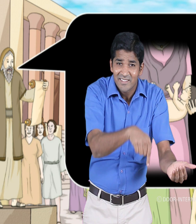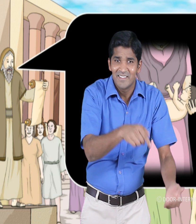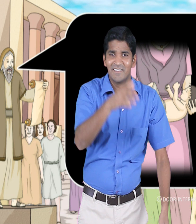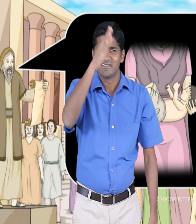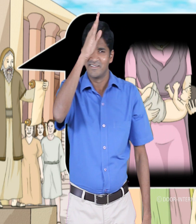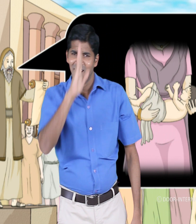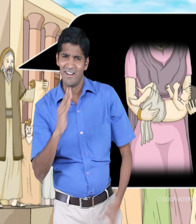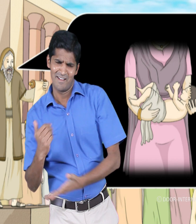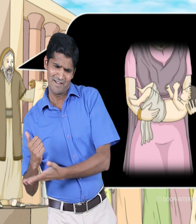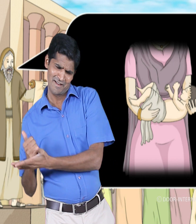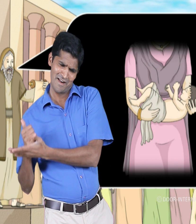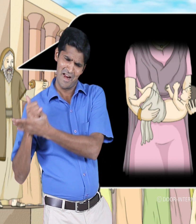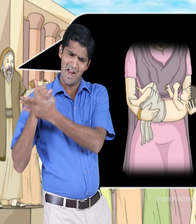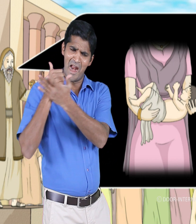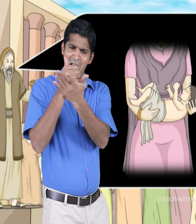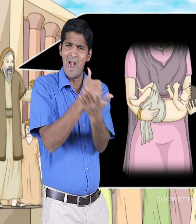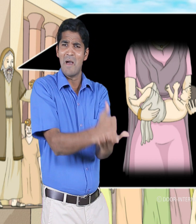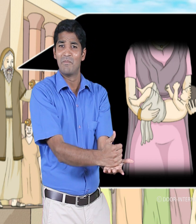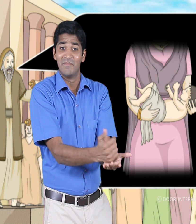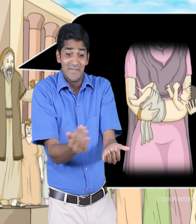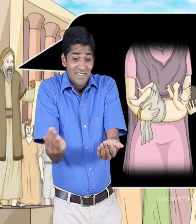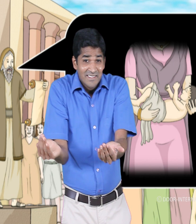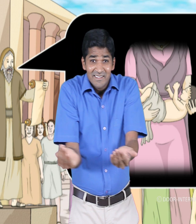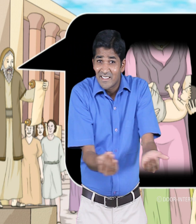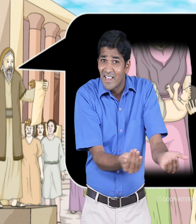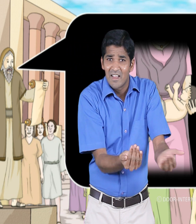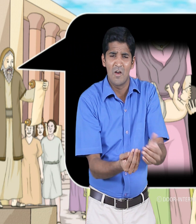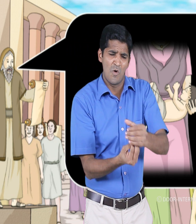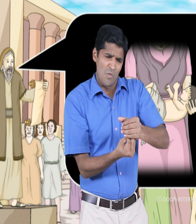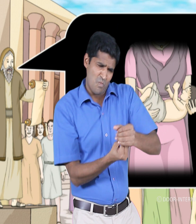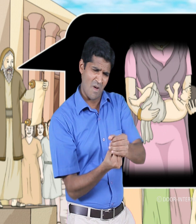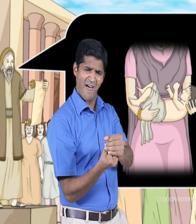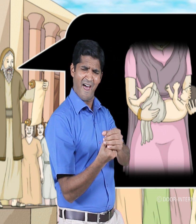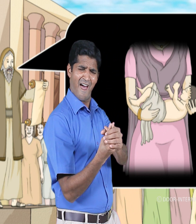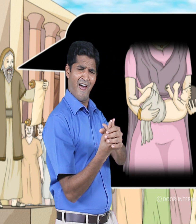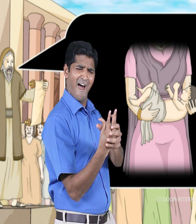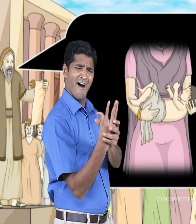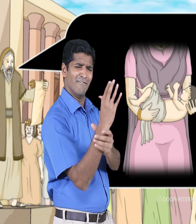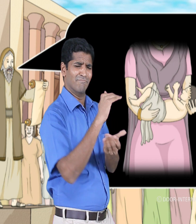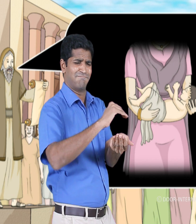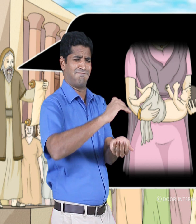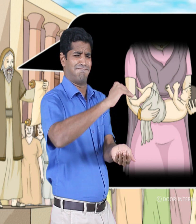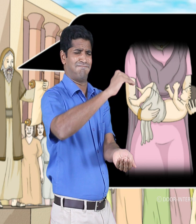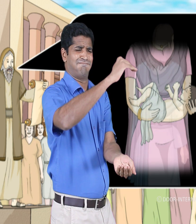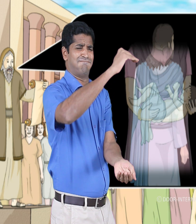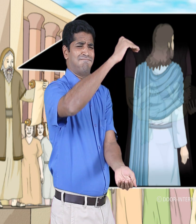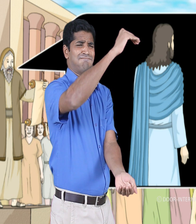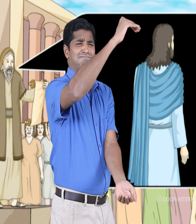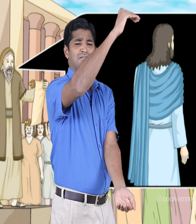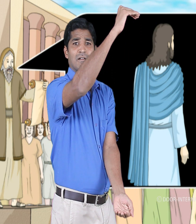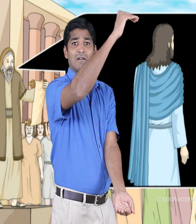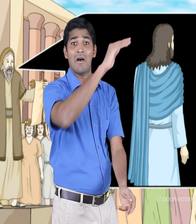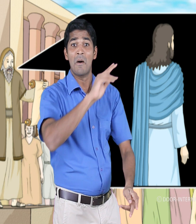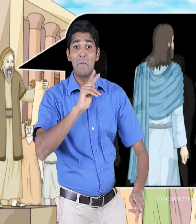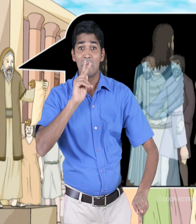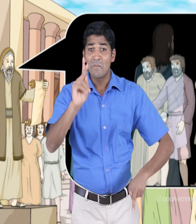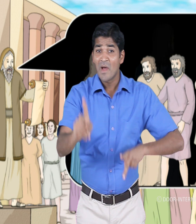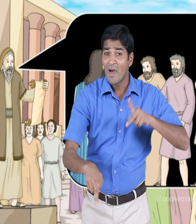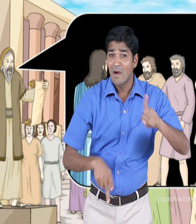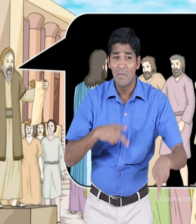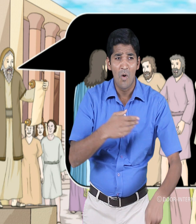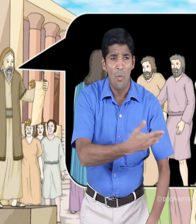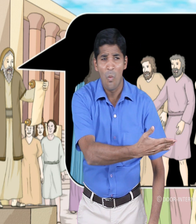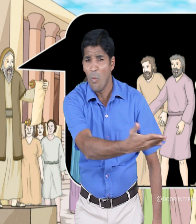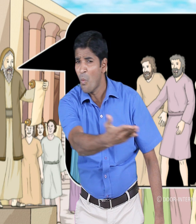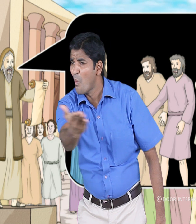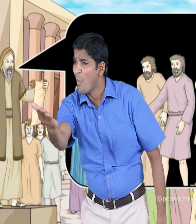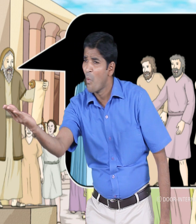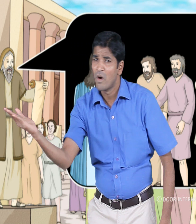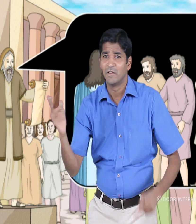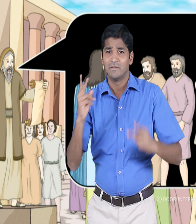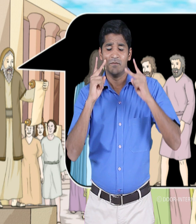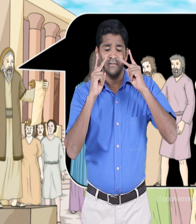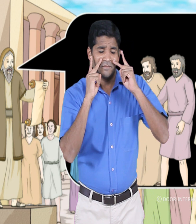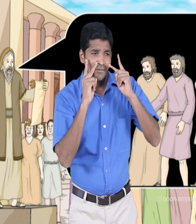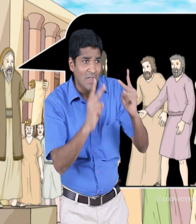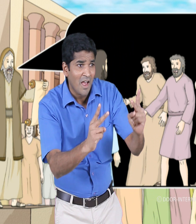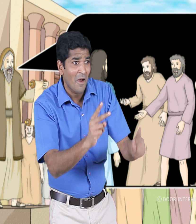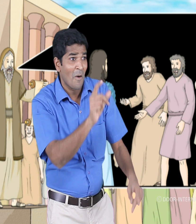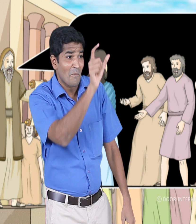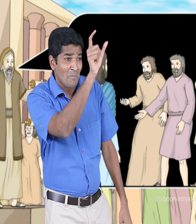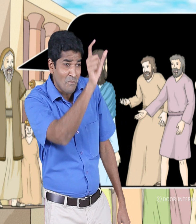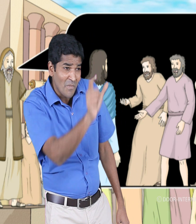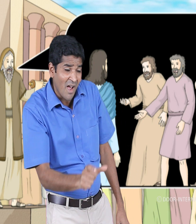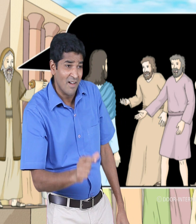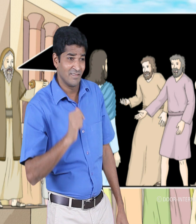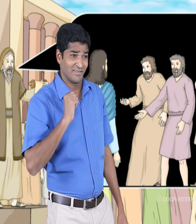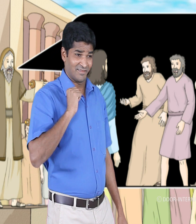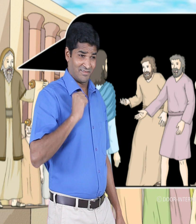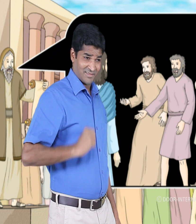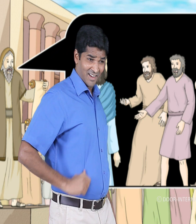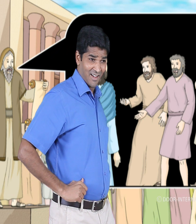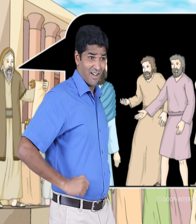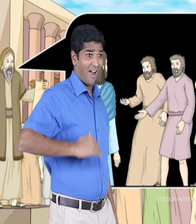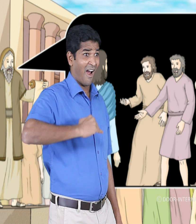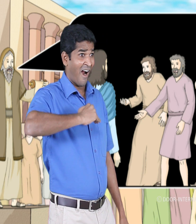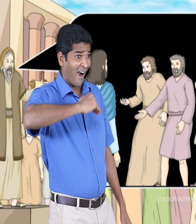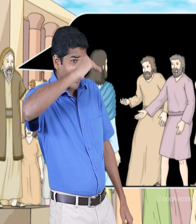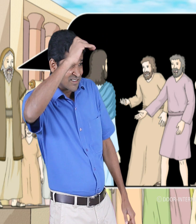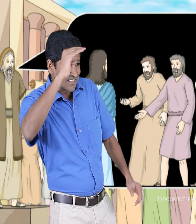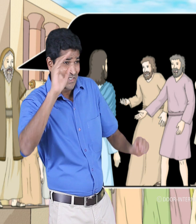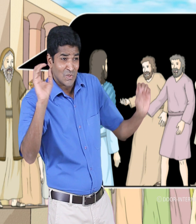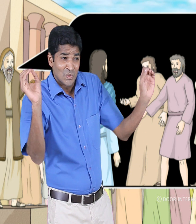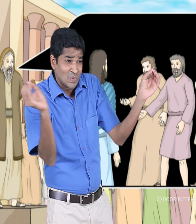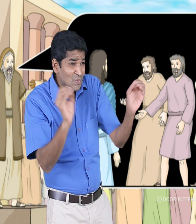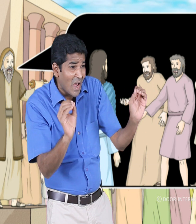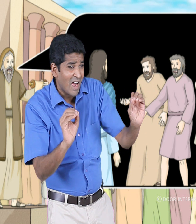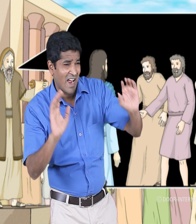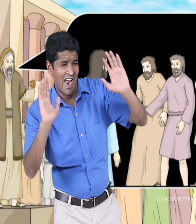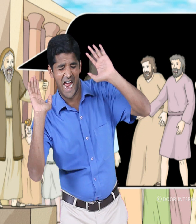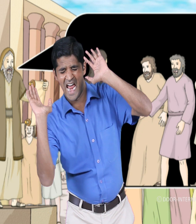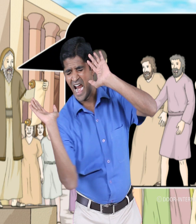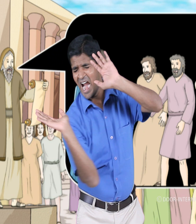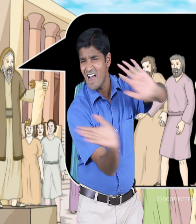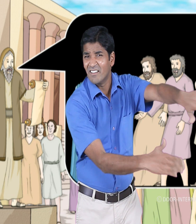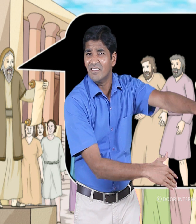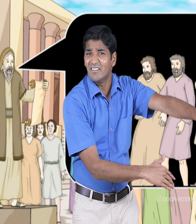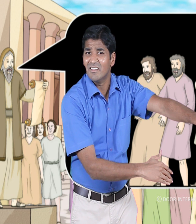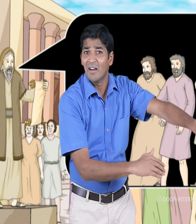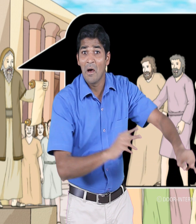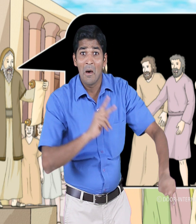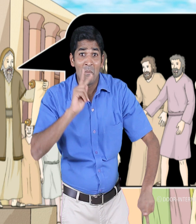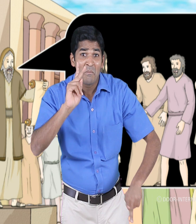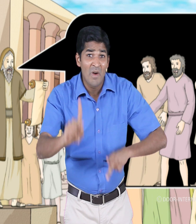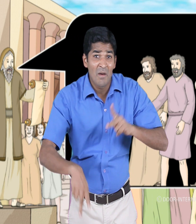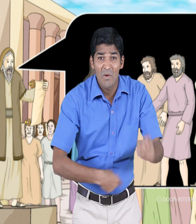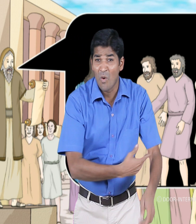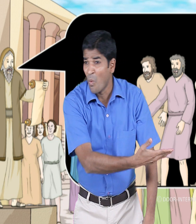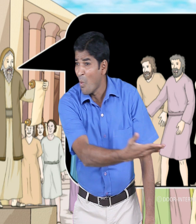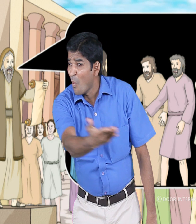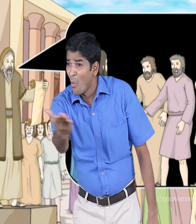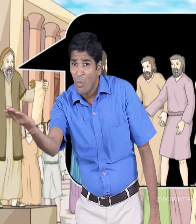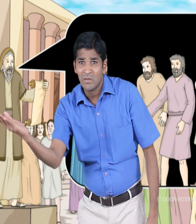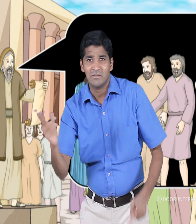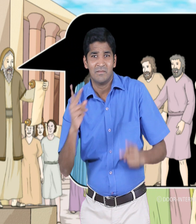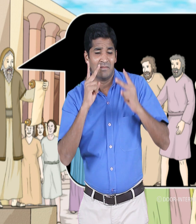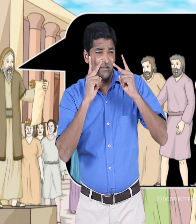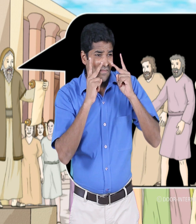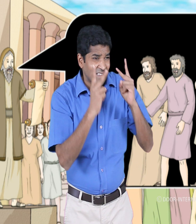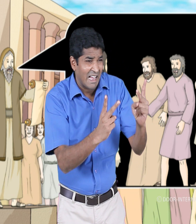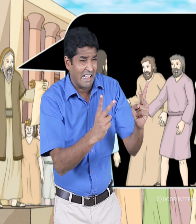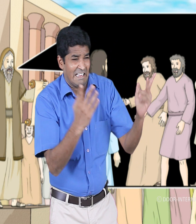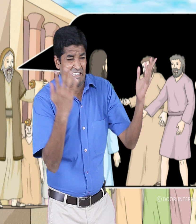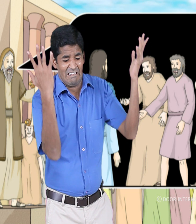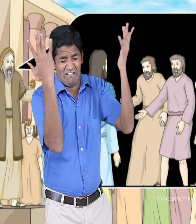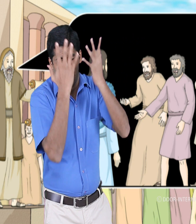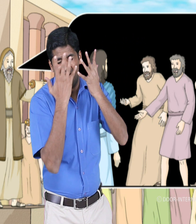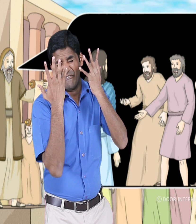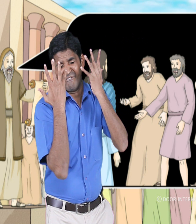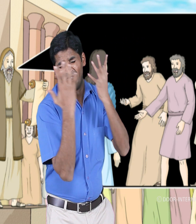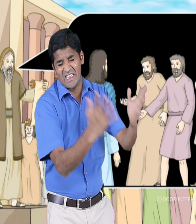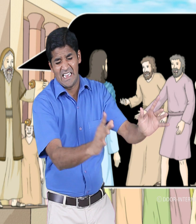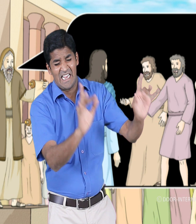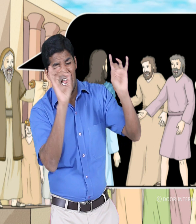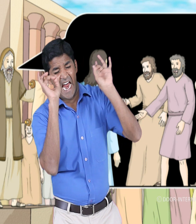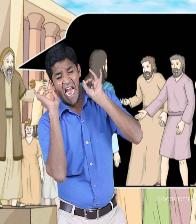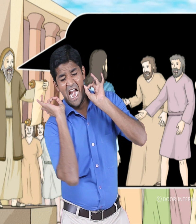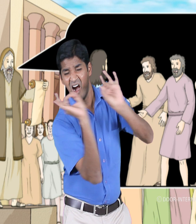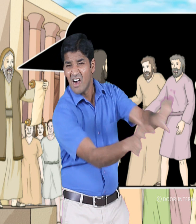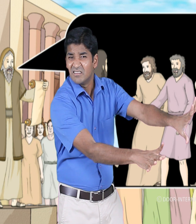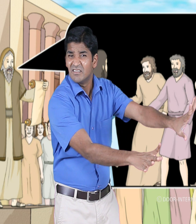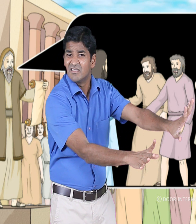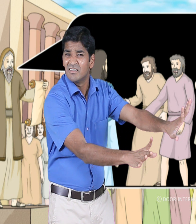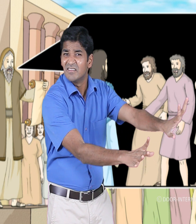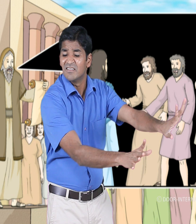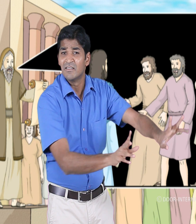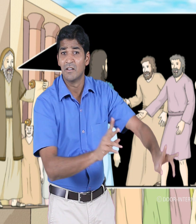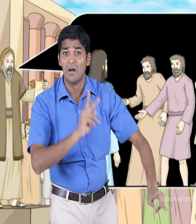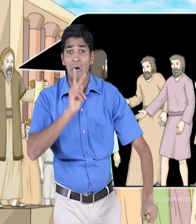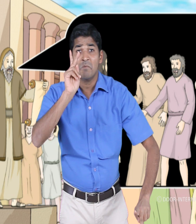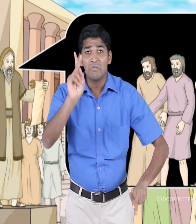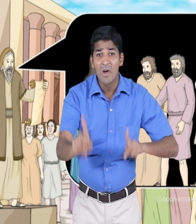He was despised and rejected by men, a man of sorrows, acquainted with grief. Like one from whom men hide their faces, He was despised, and we esteemed Him not.